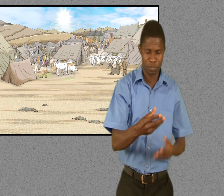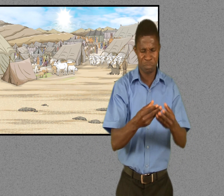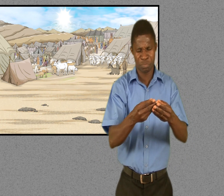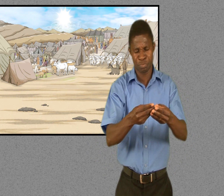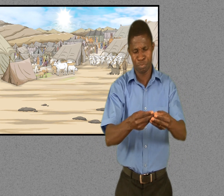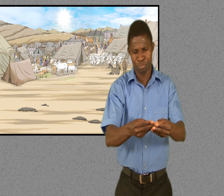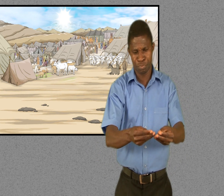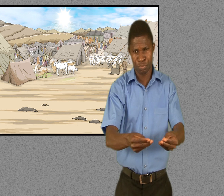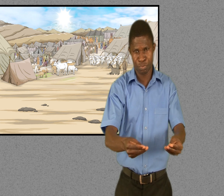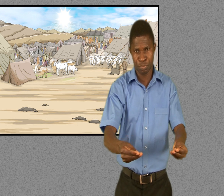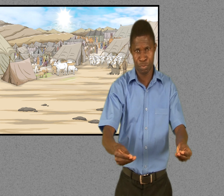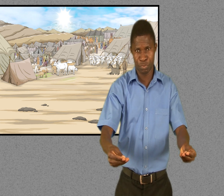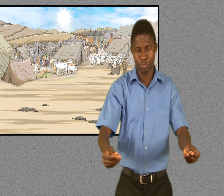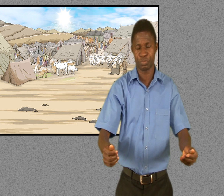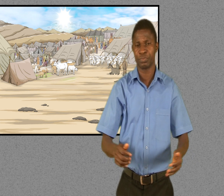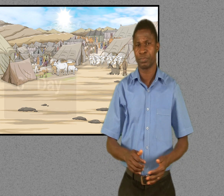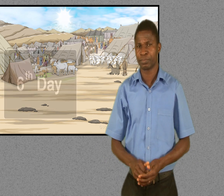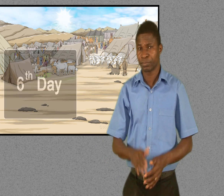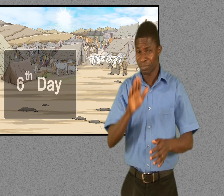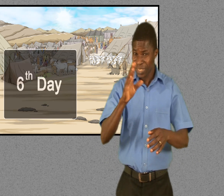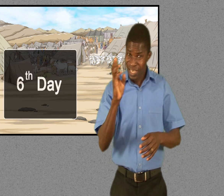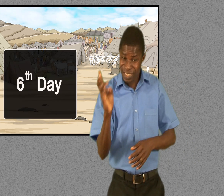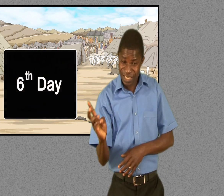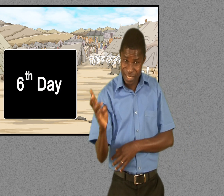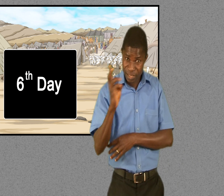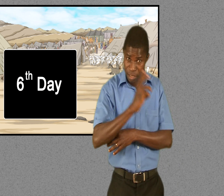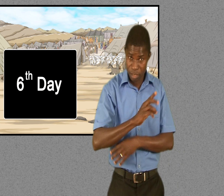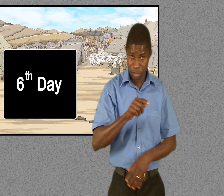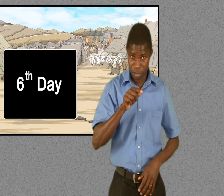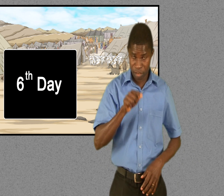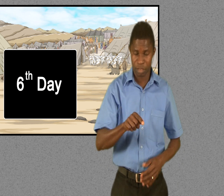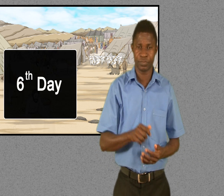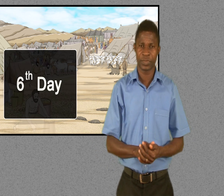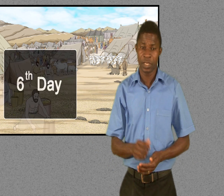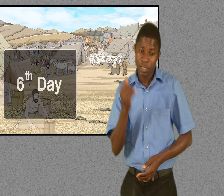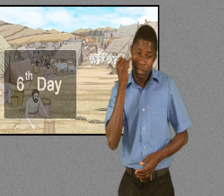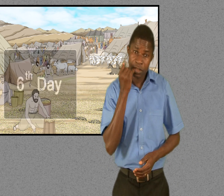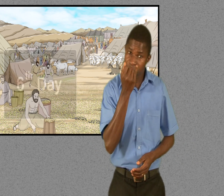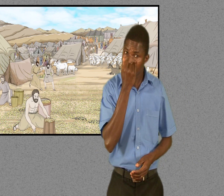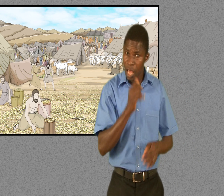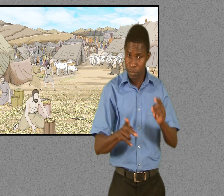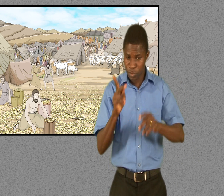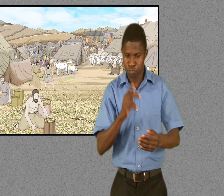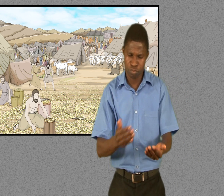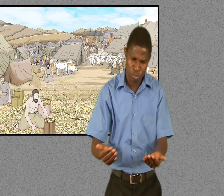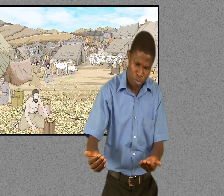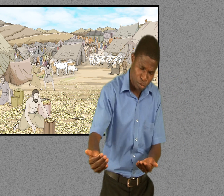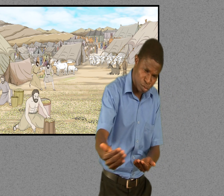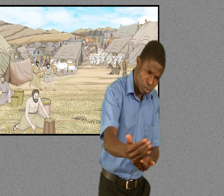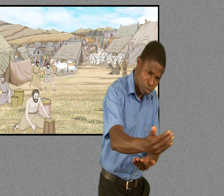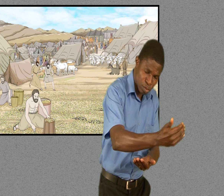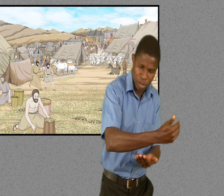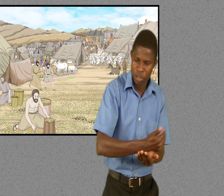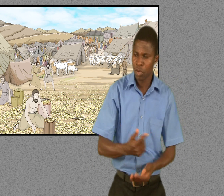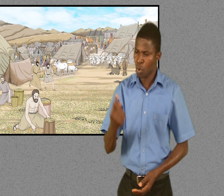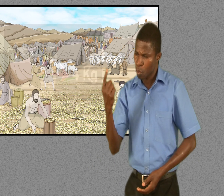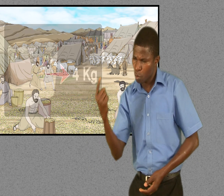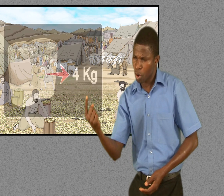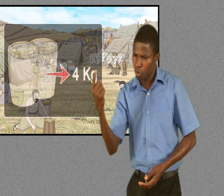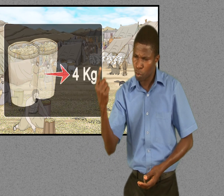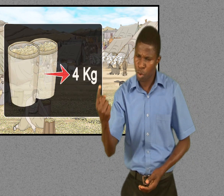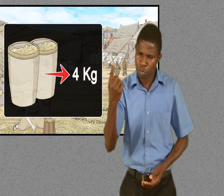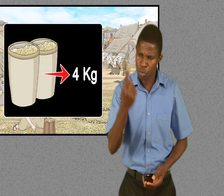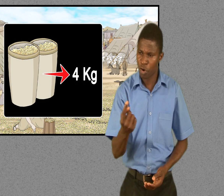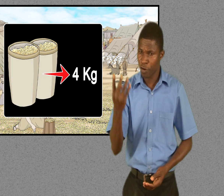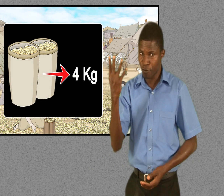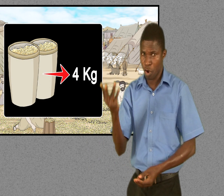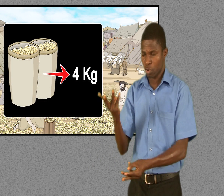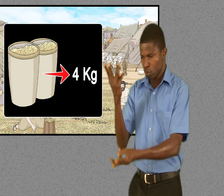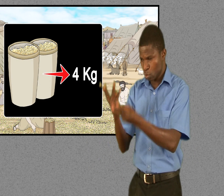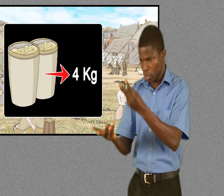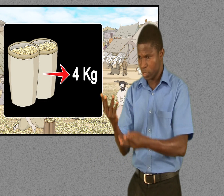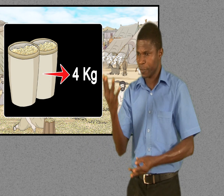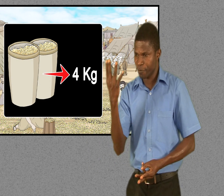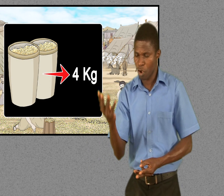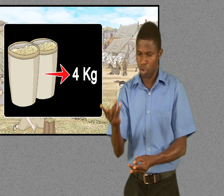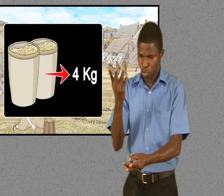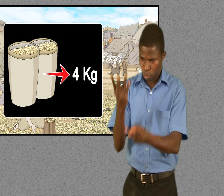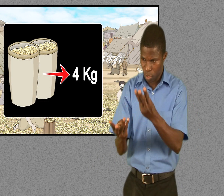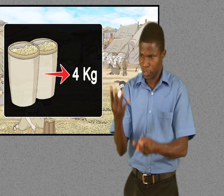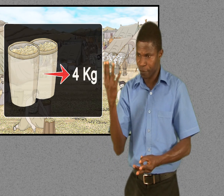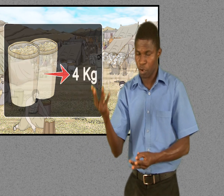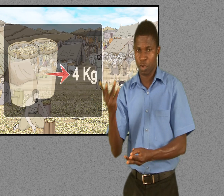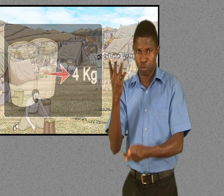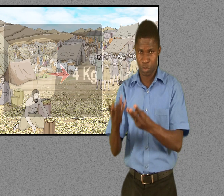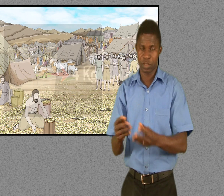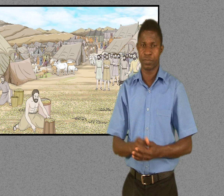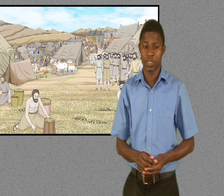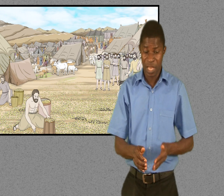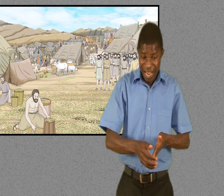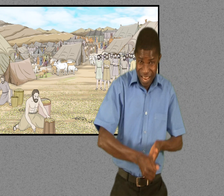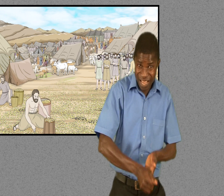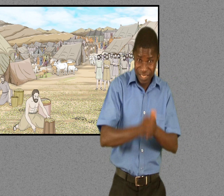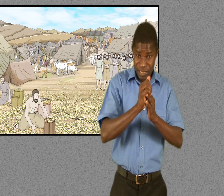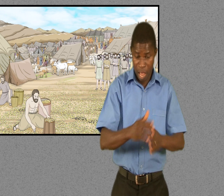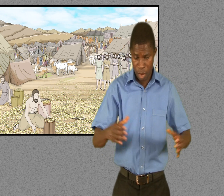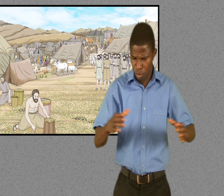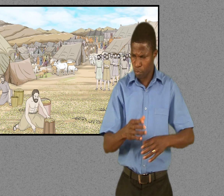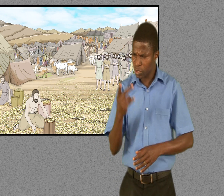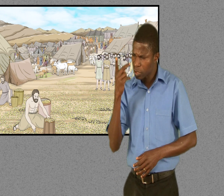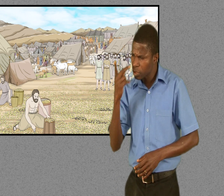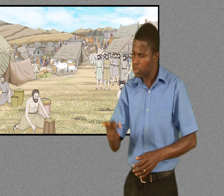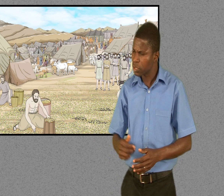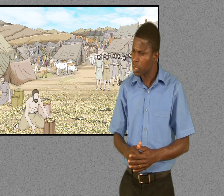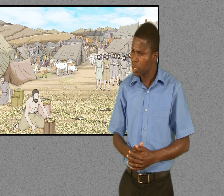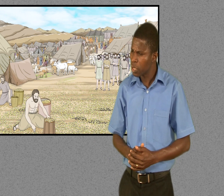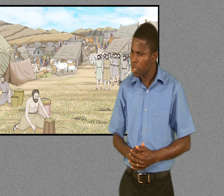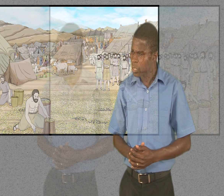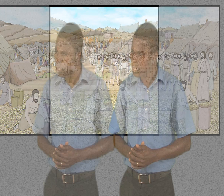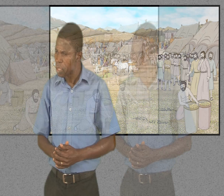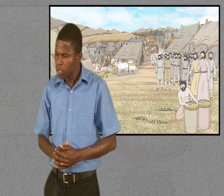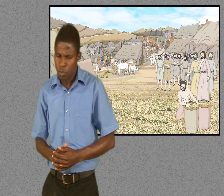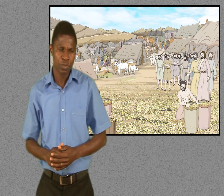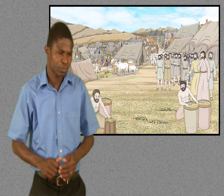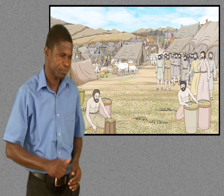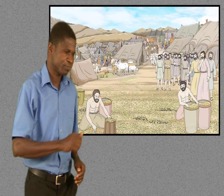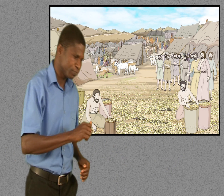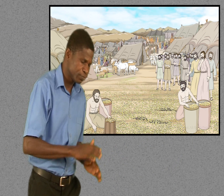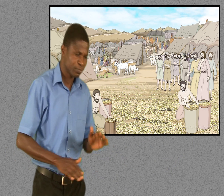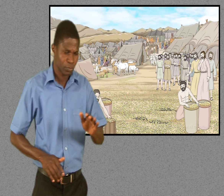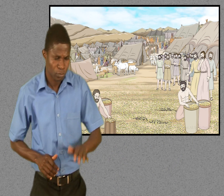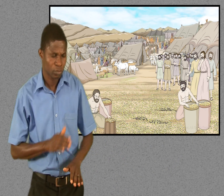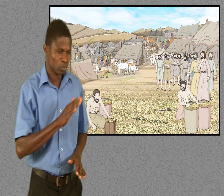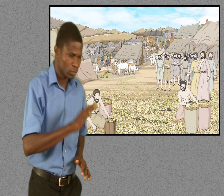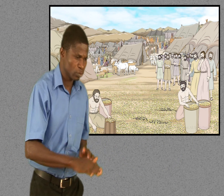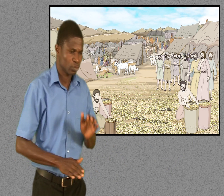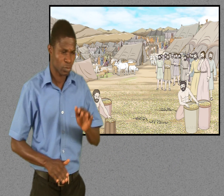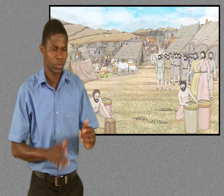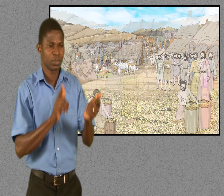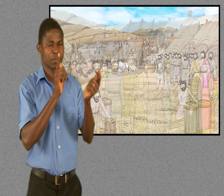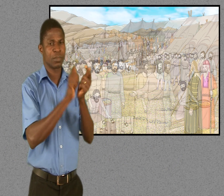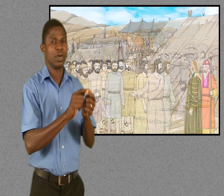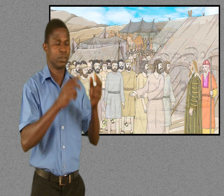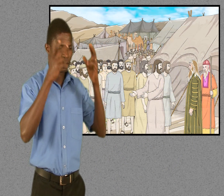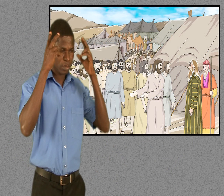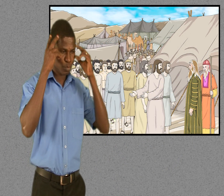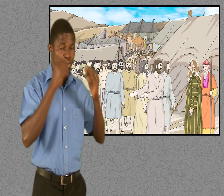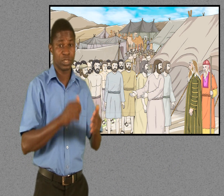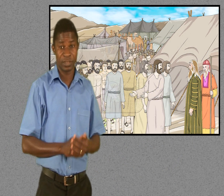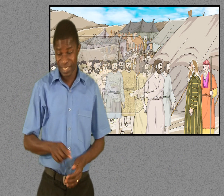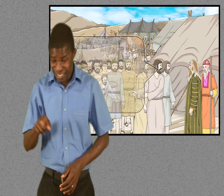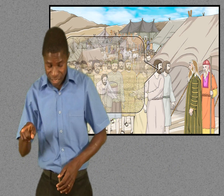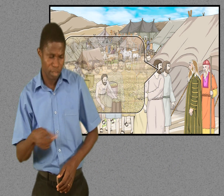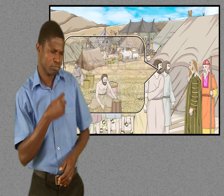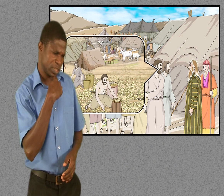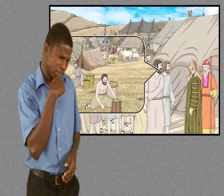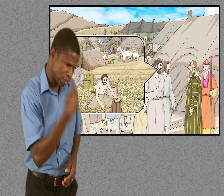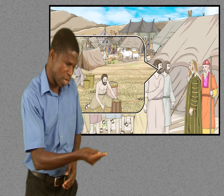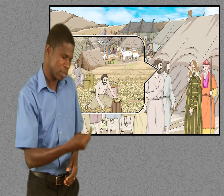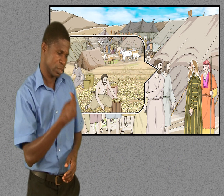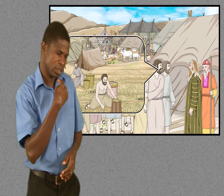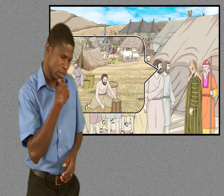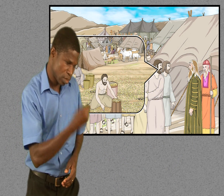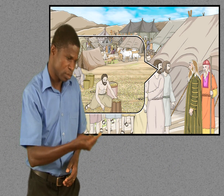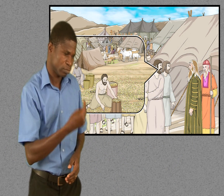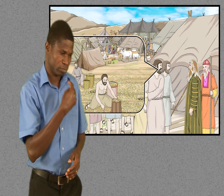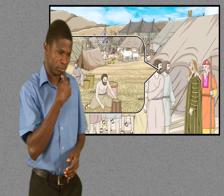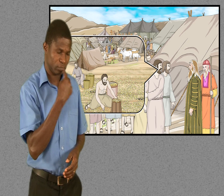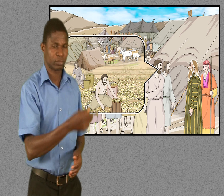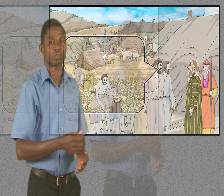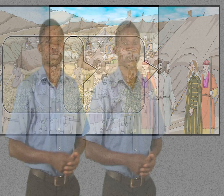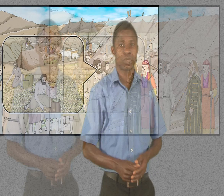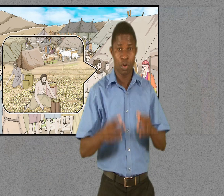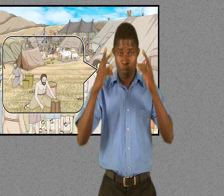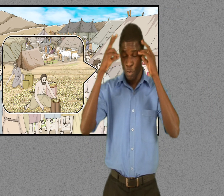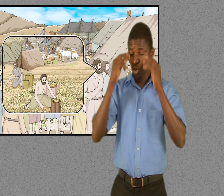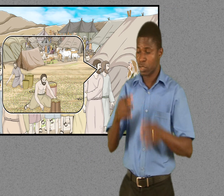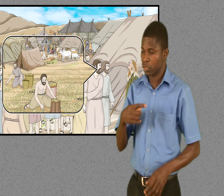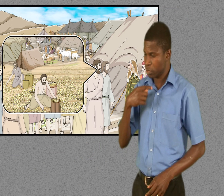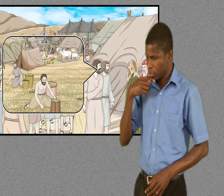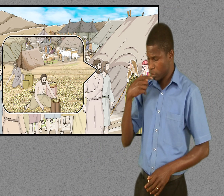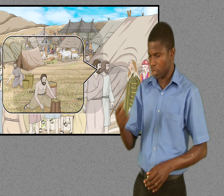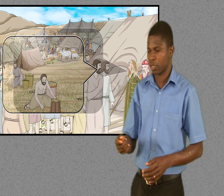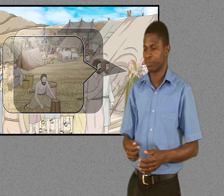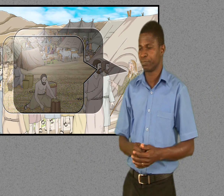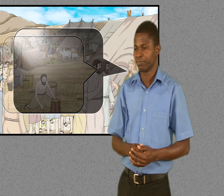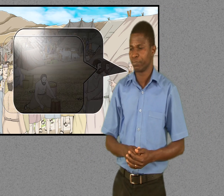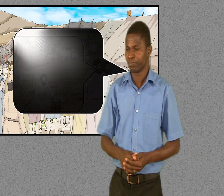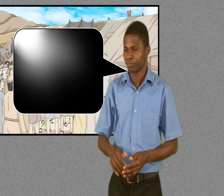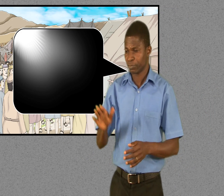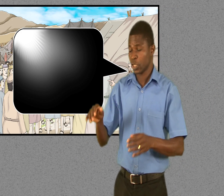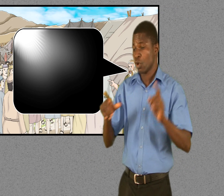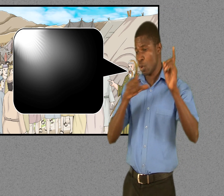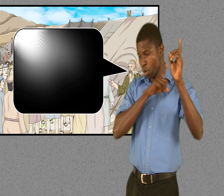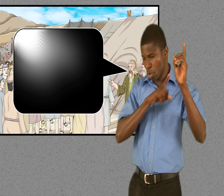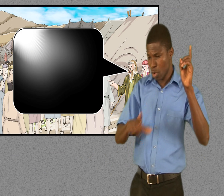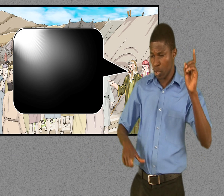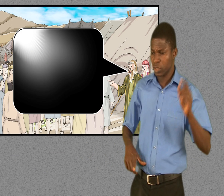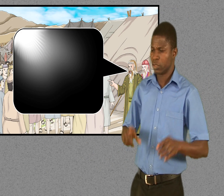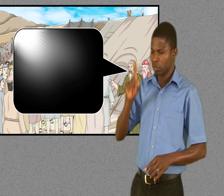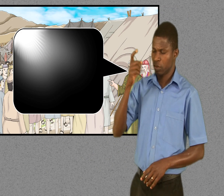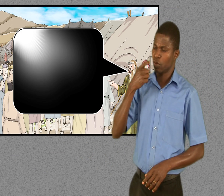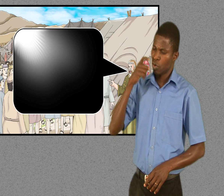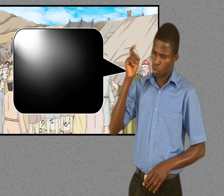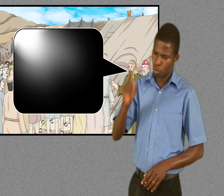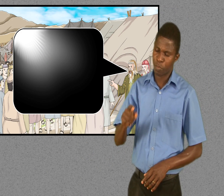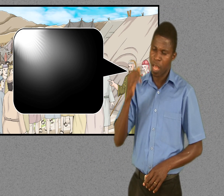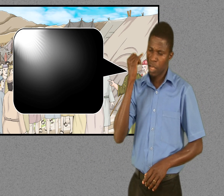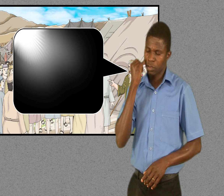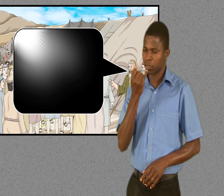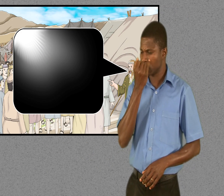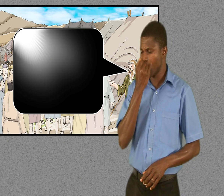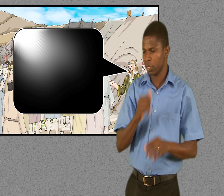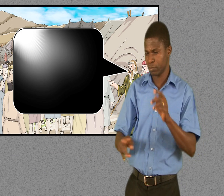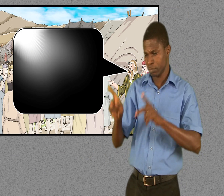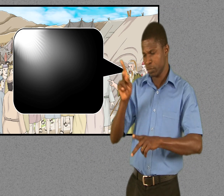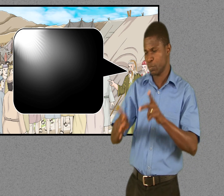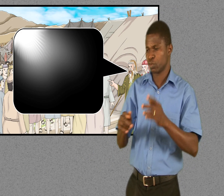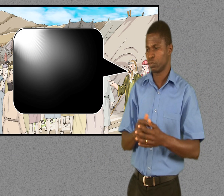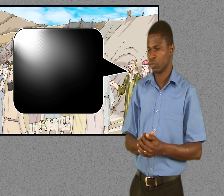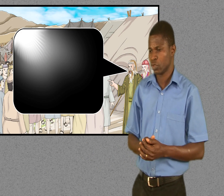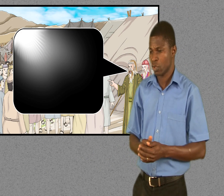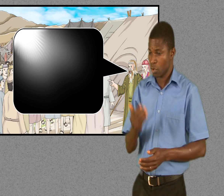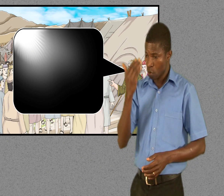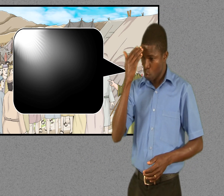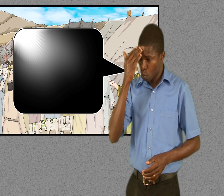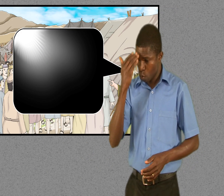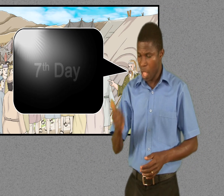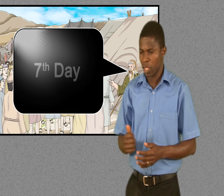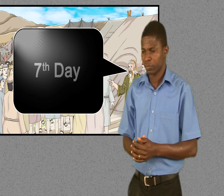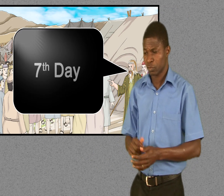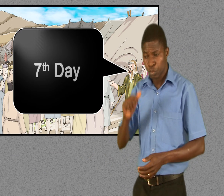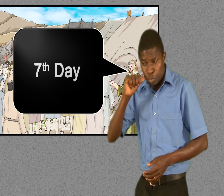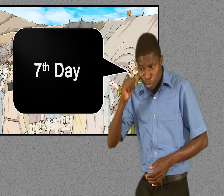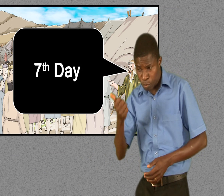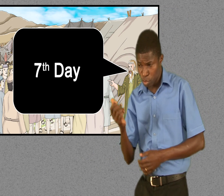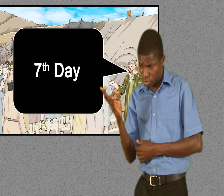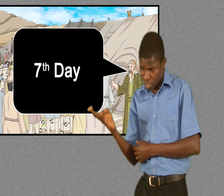On the sixth day, they gathered twice as much food—two omers per person —and all the leaders of the congregation came and reported this to Moses.